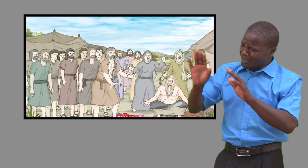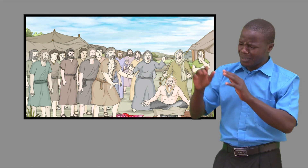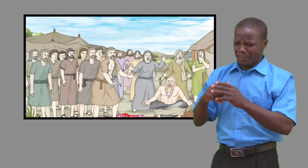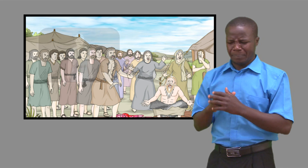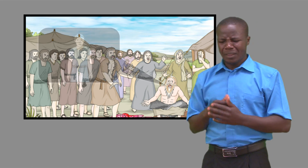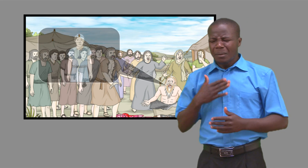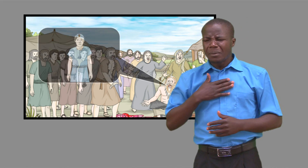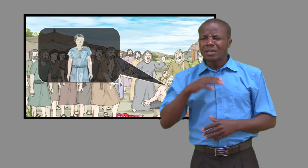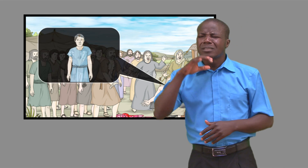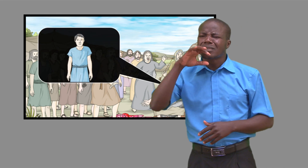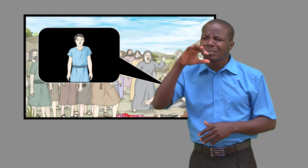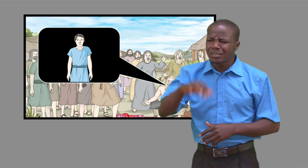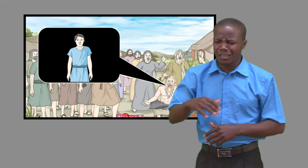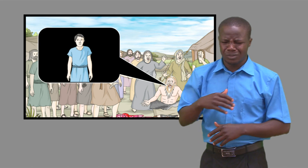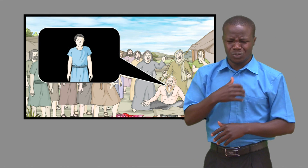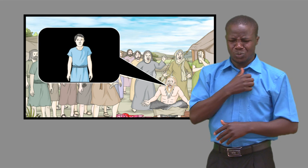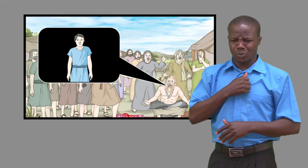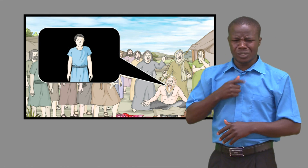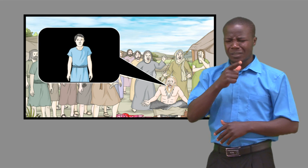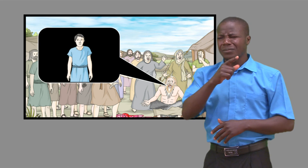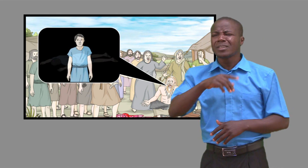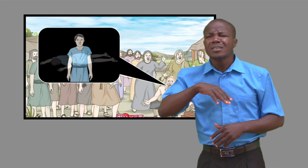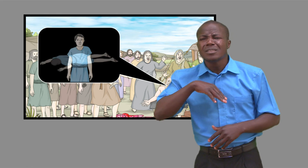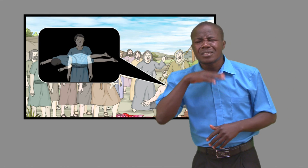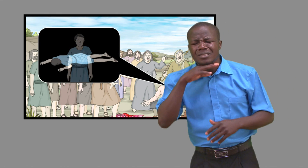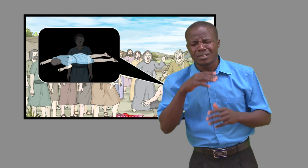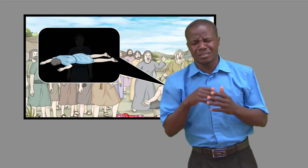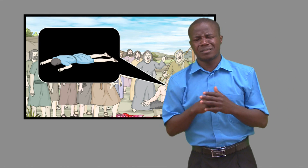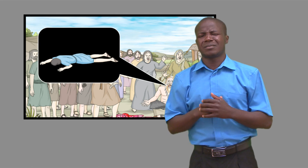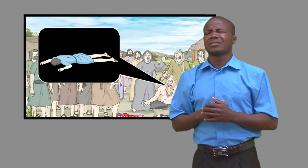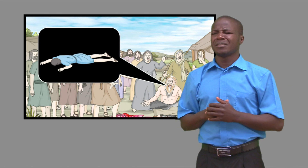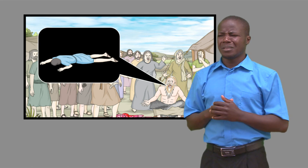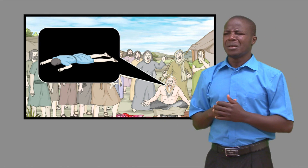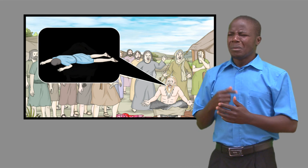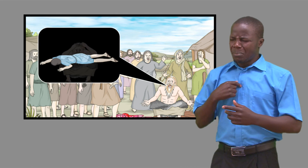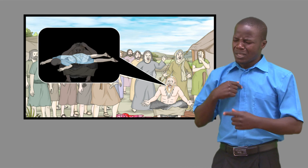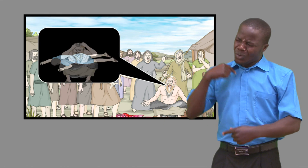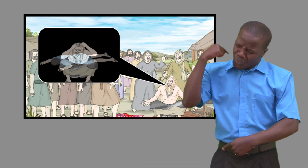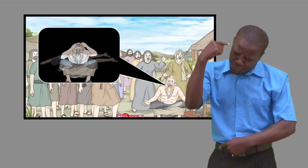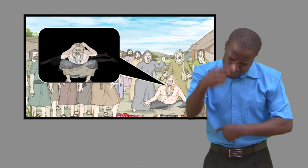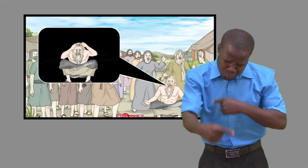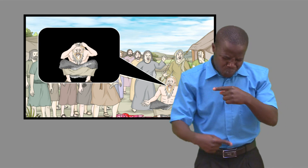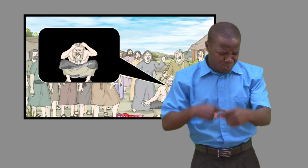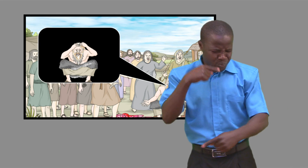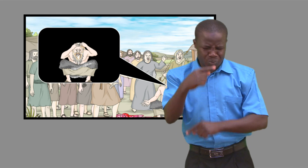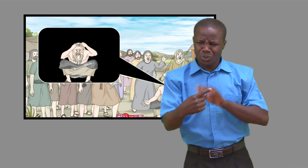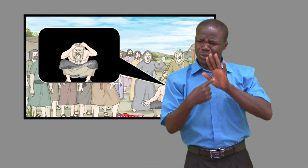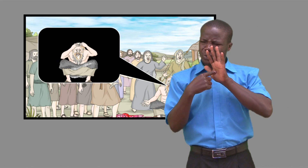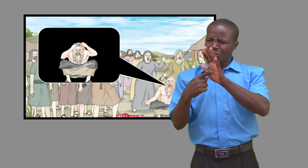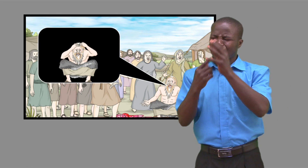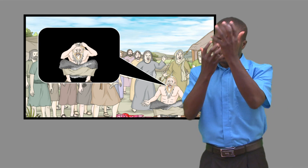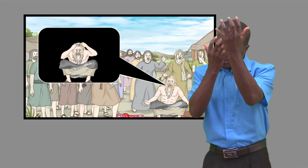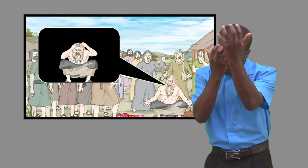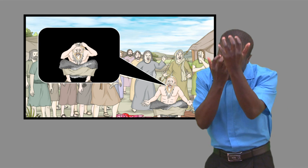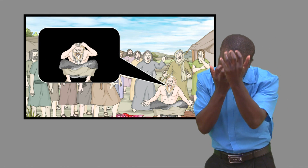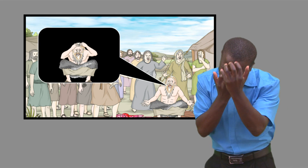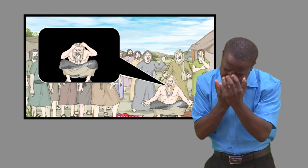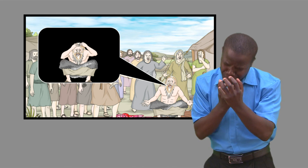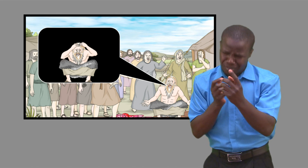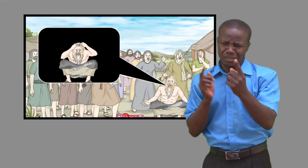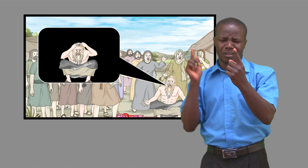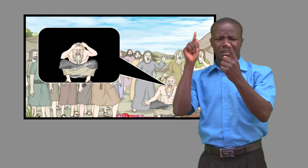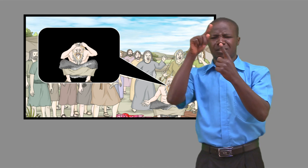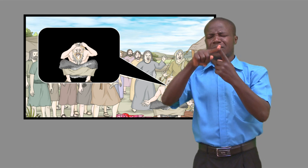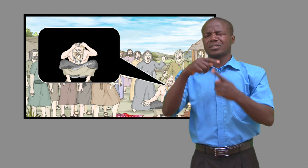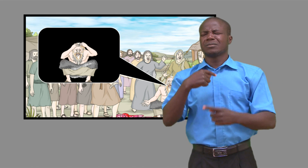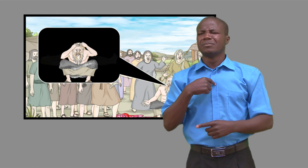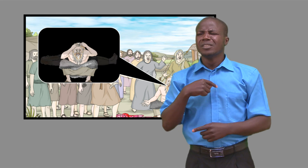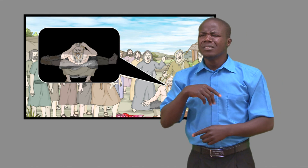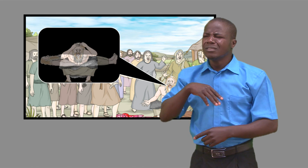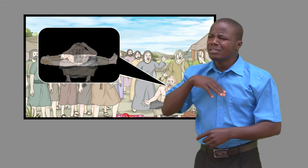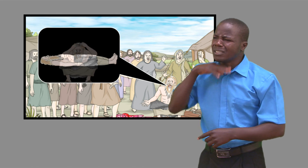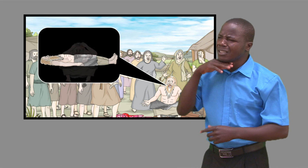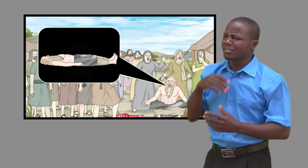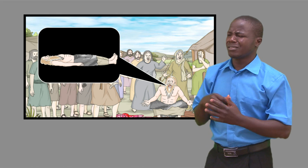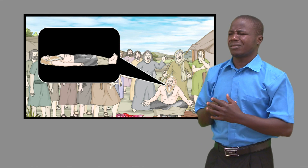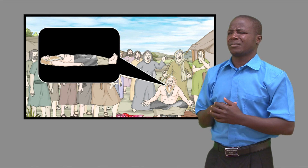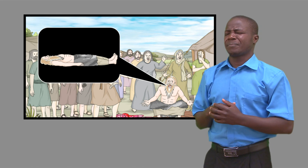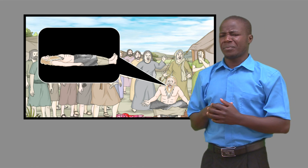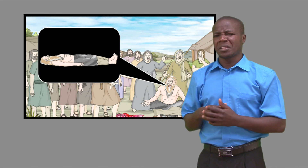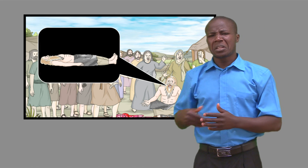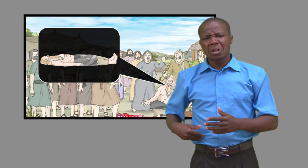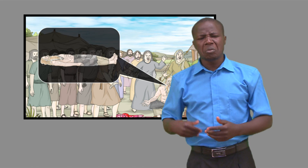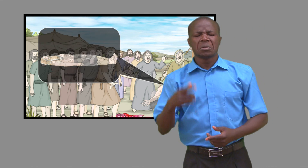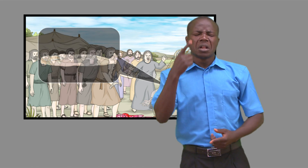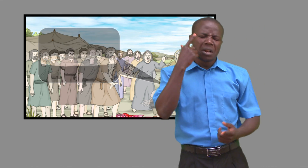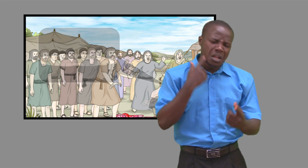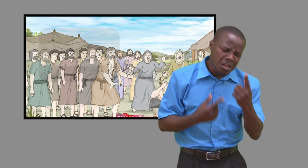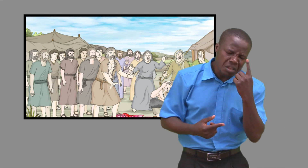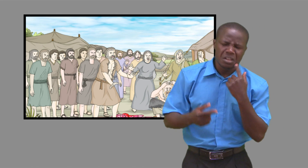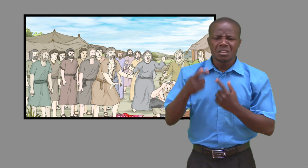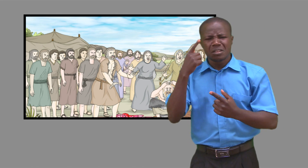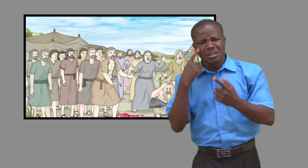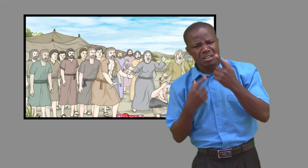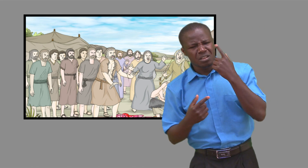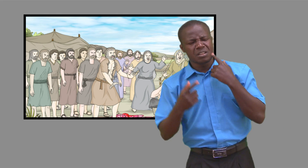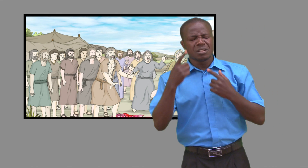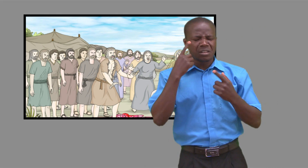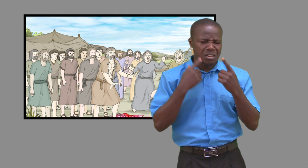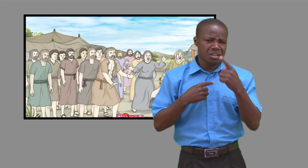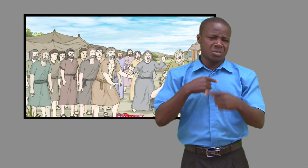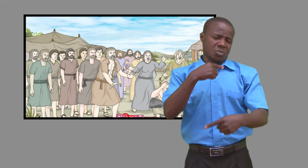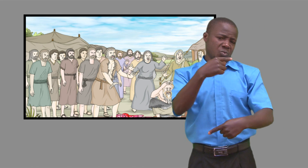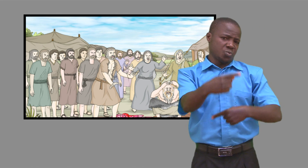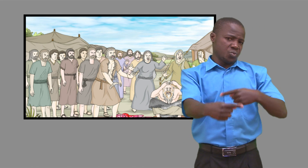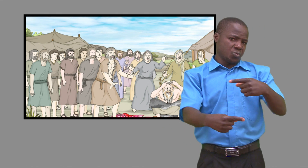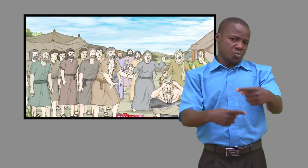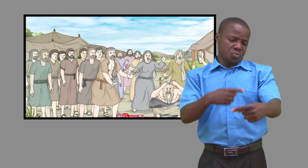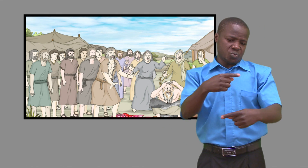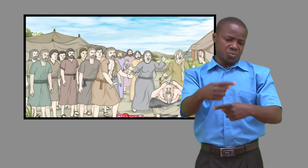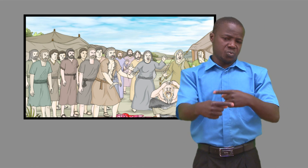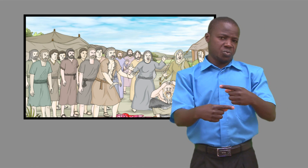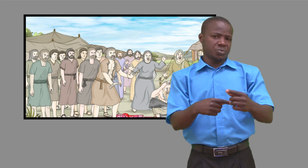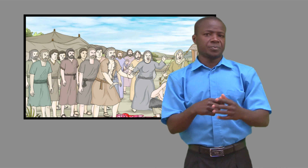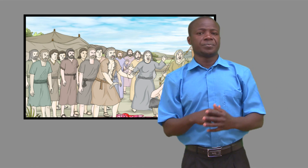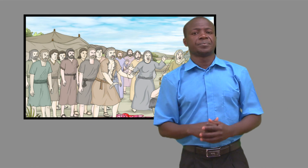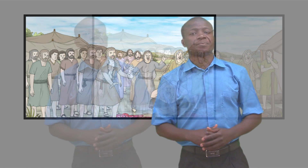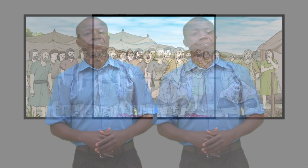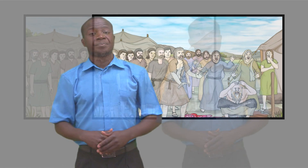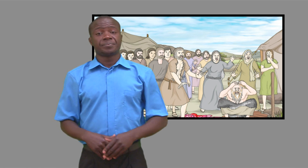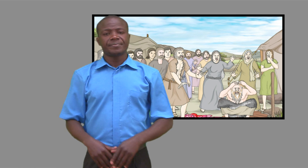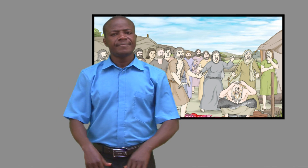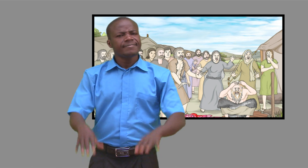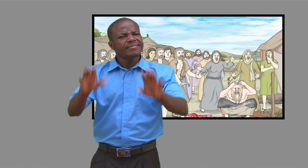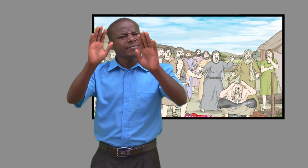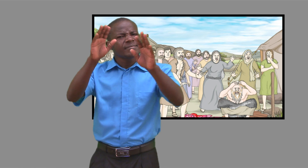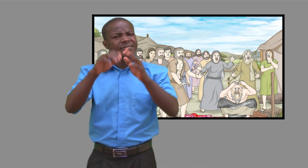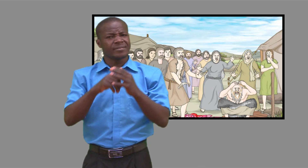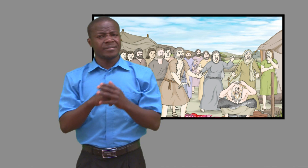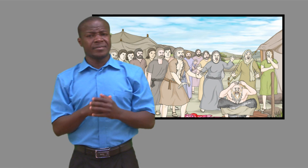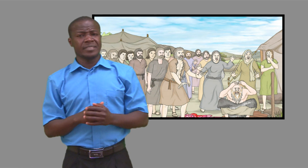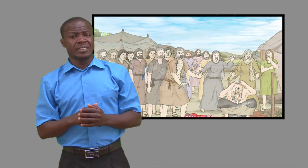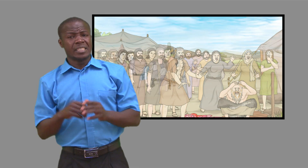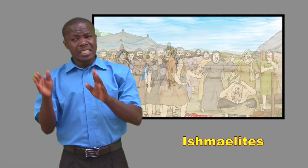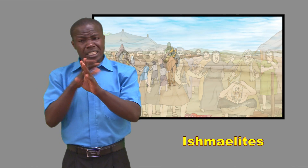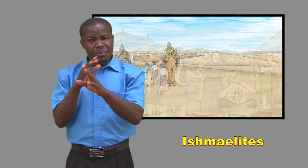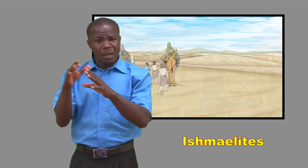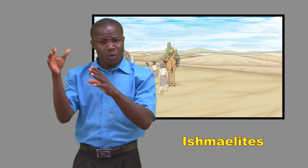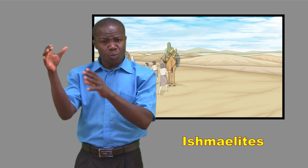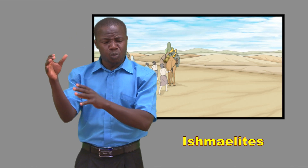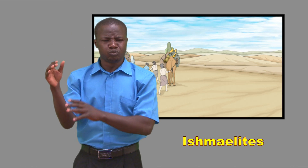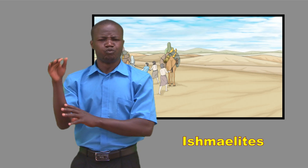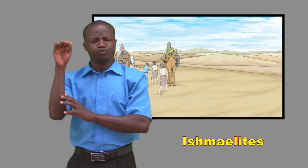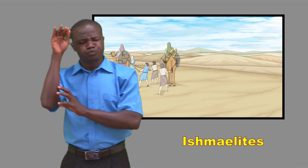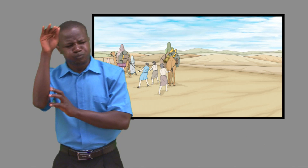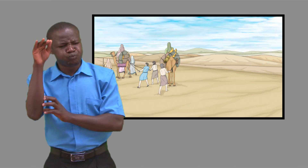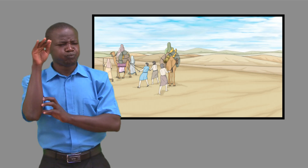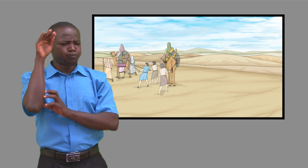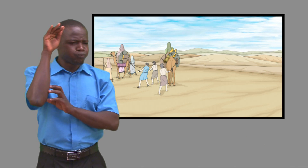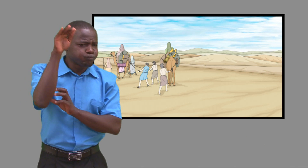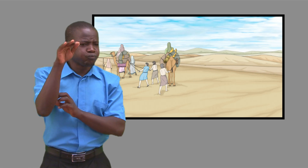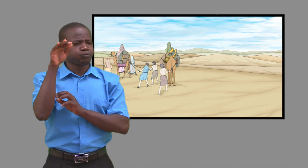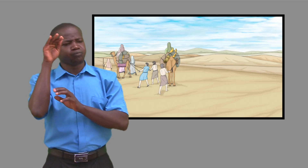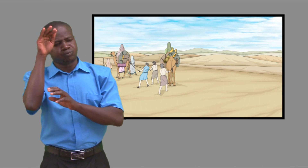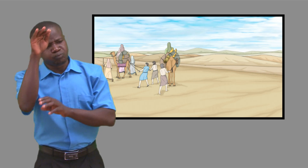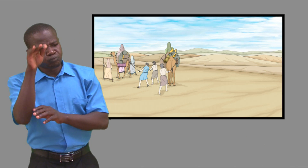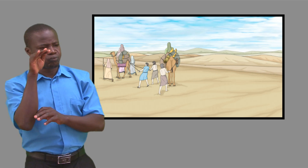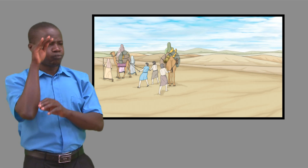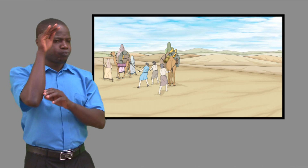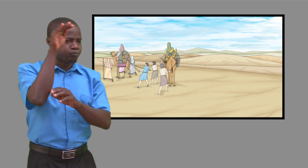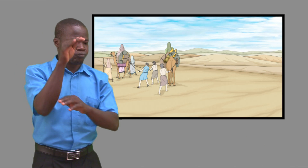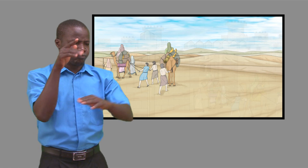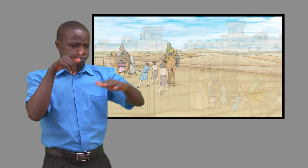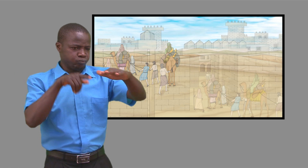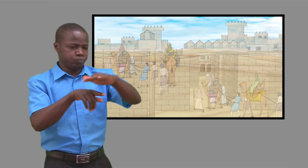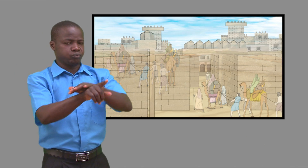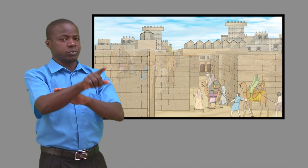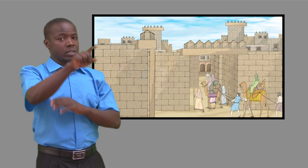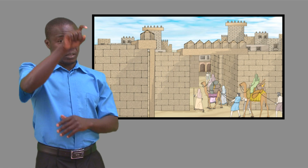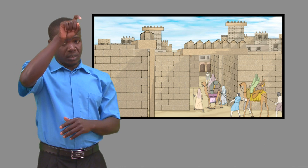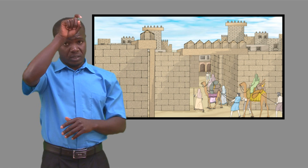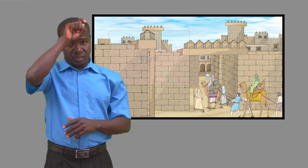“I will go down to Sheol mourning for my son.” So his father wept for him.